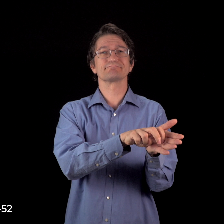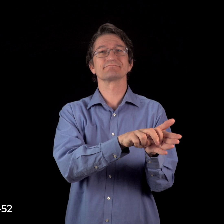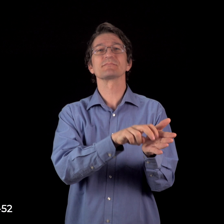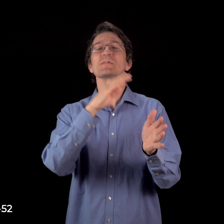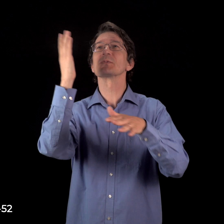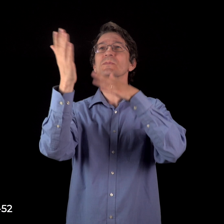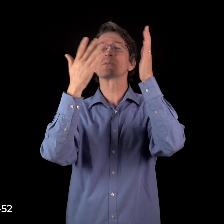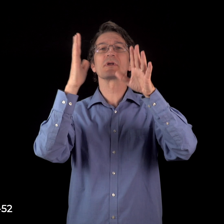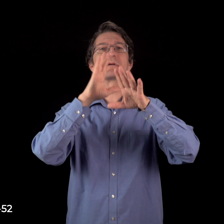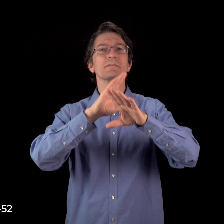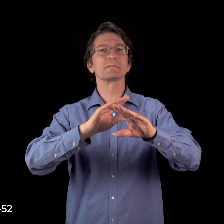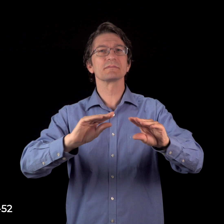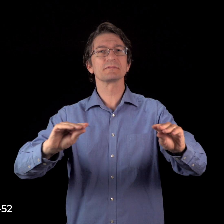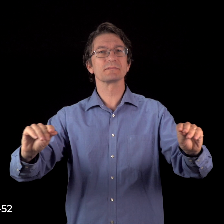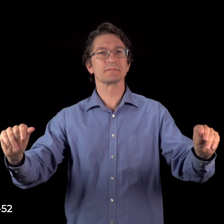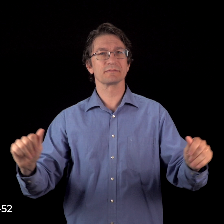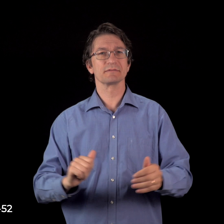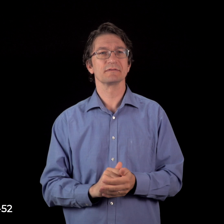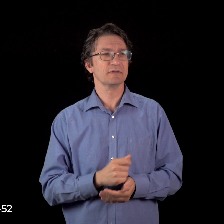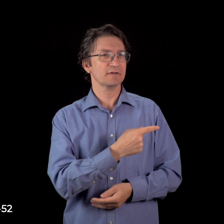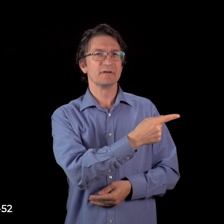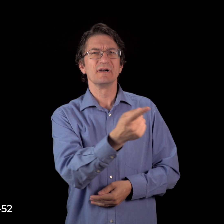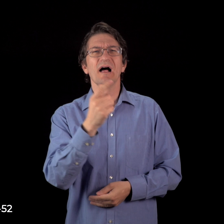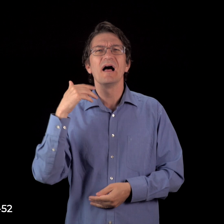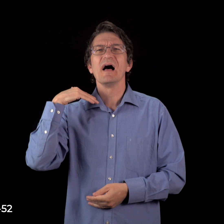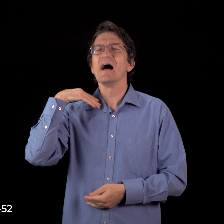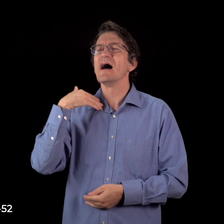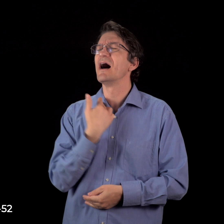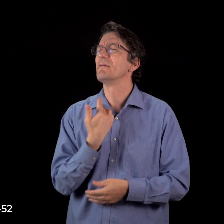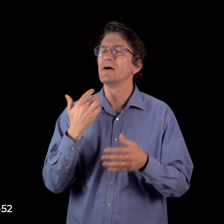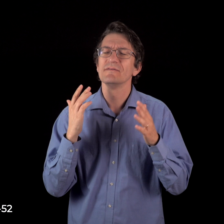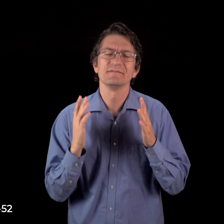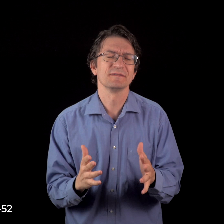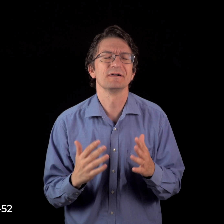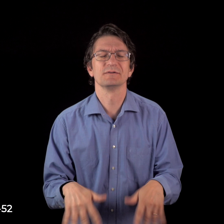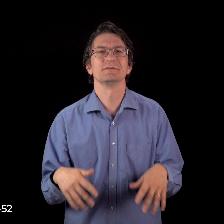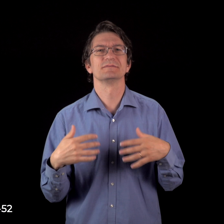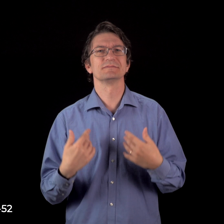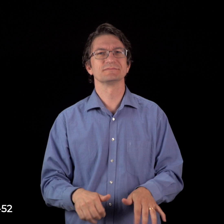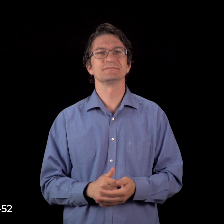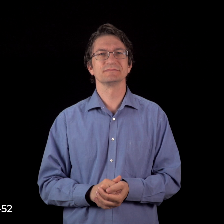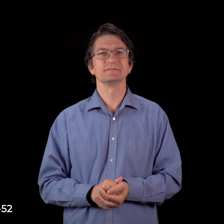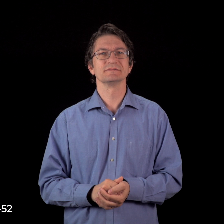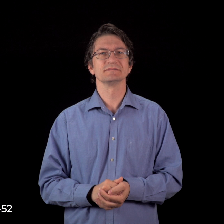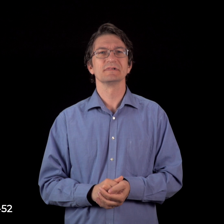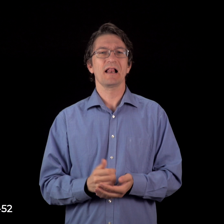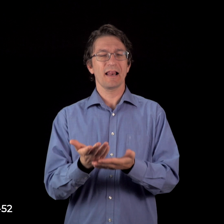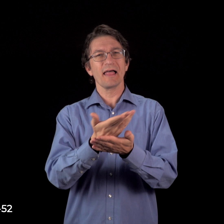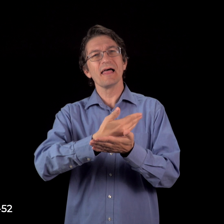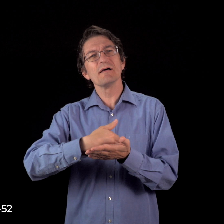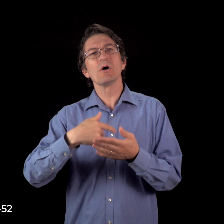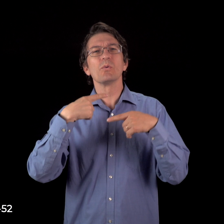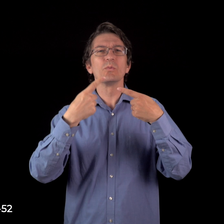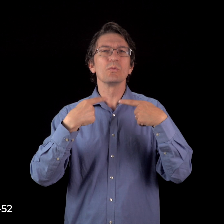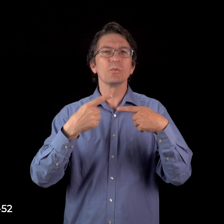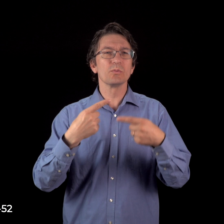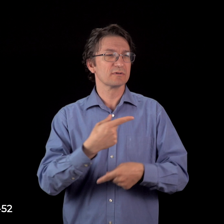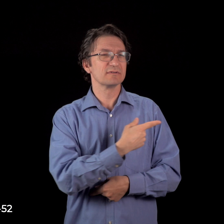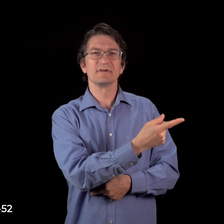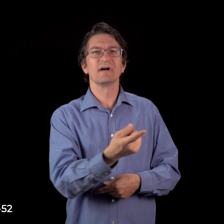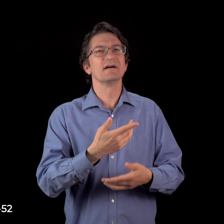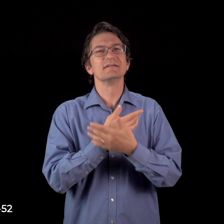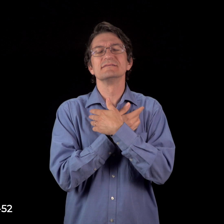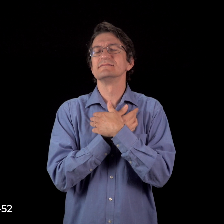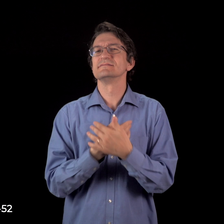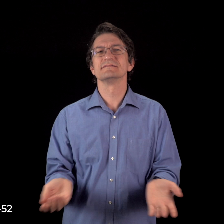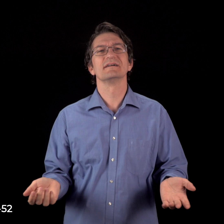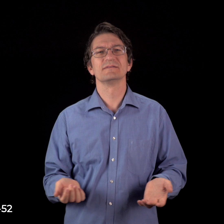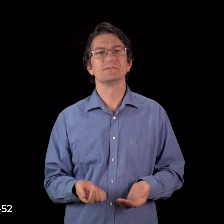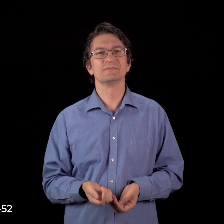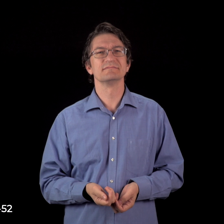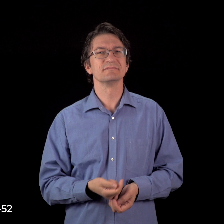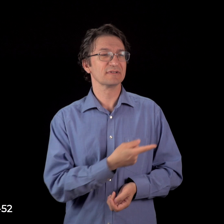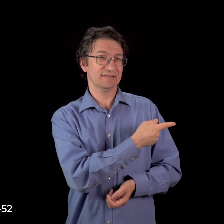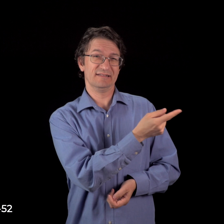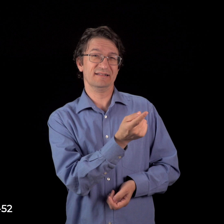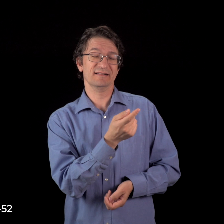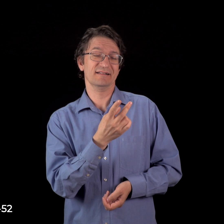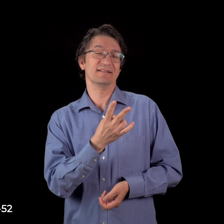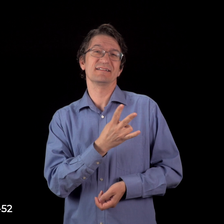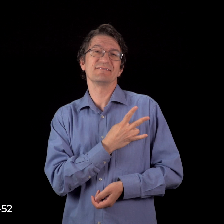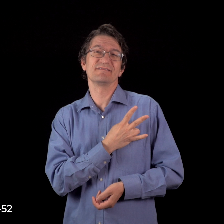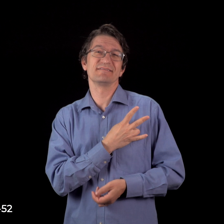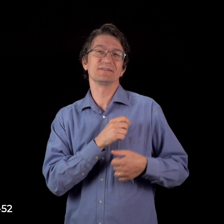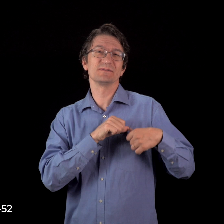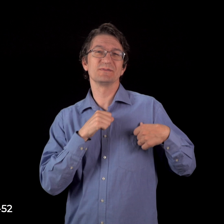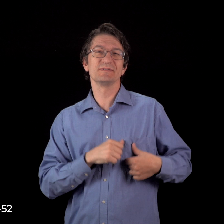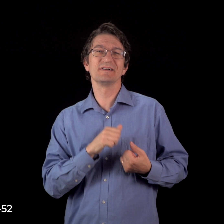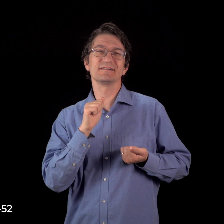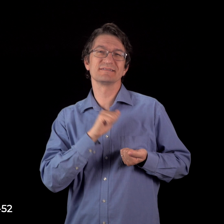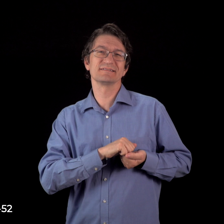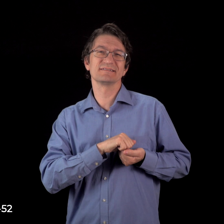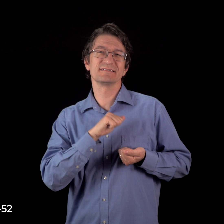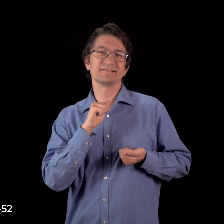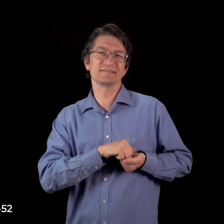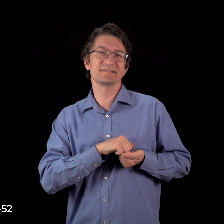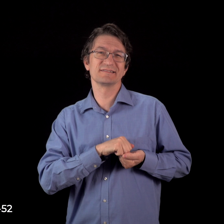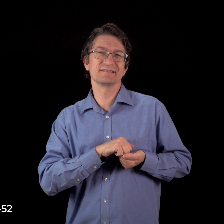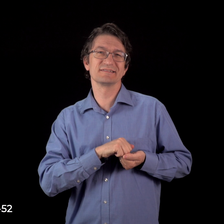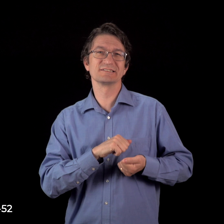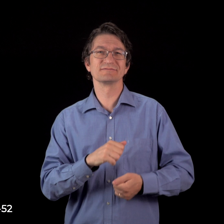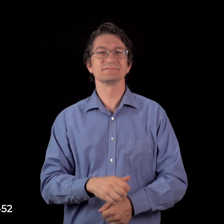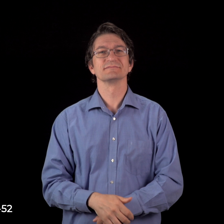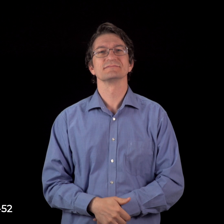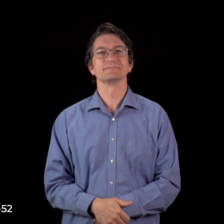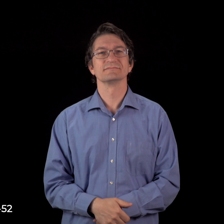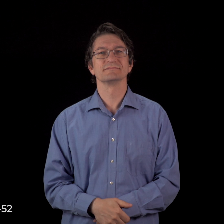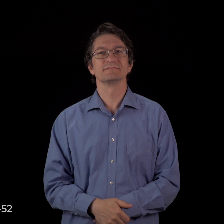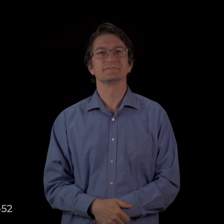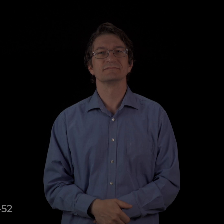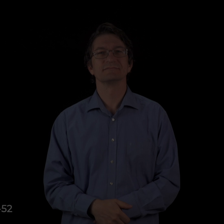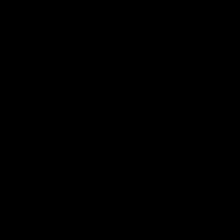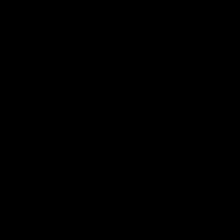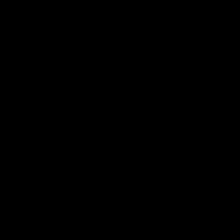And the disciples were utterly astounded, for they had not understood about the loaves, but their hearts had been hardened.